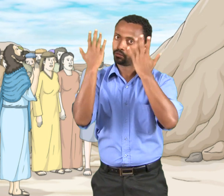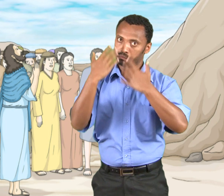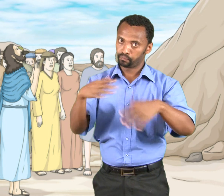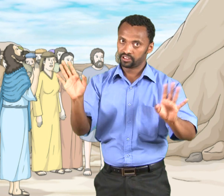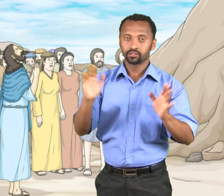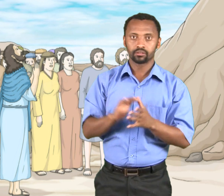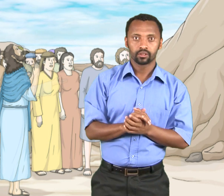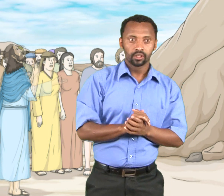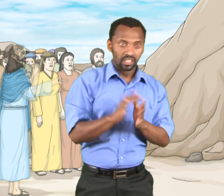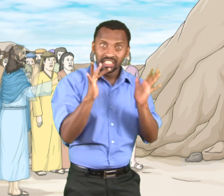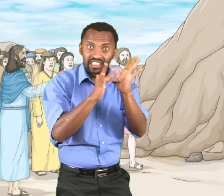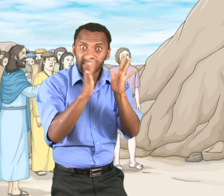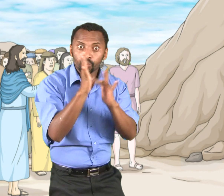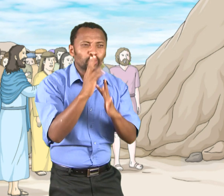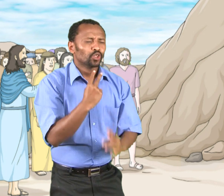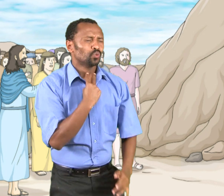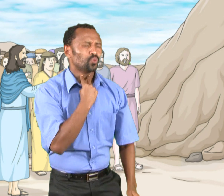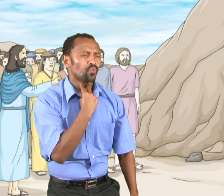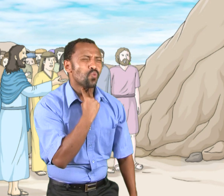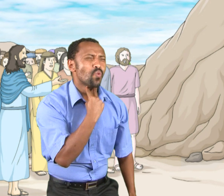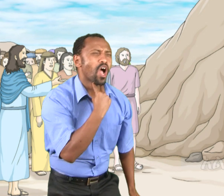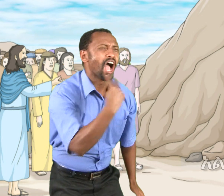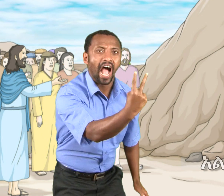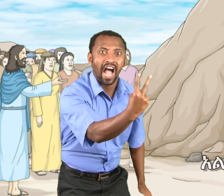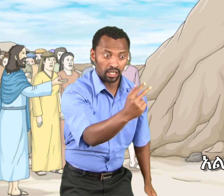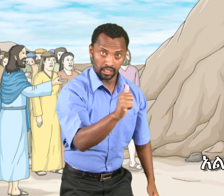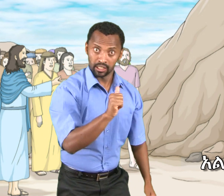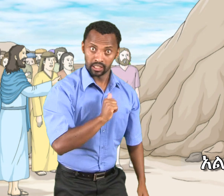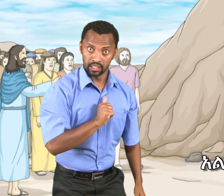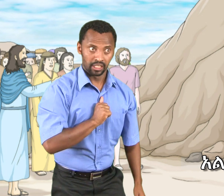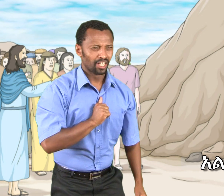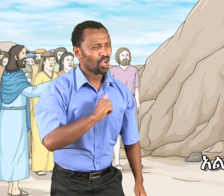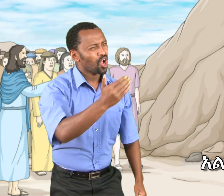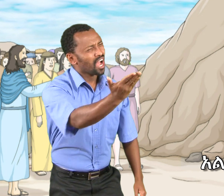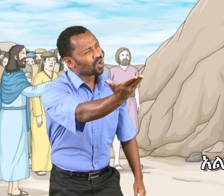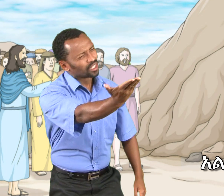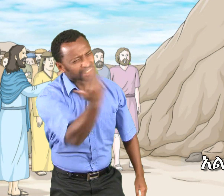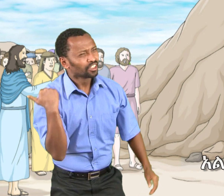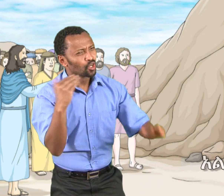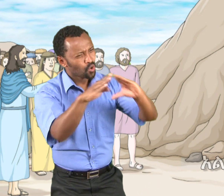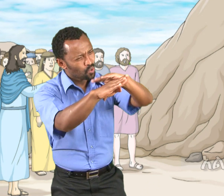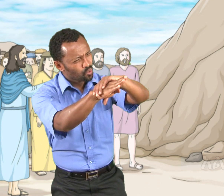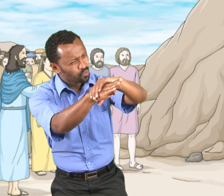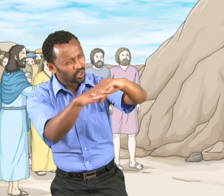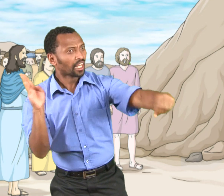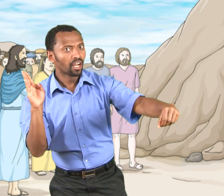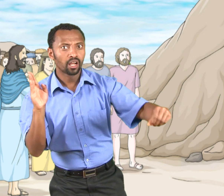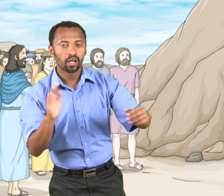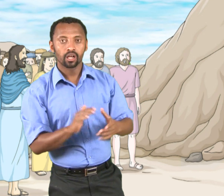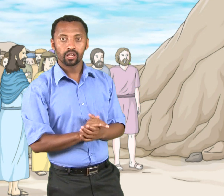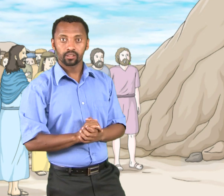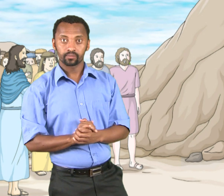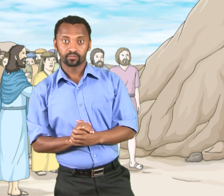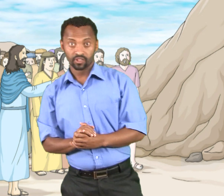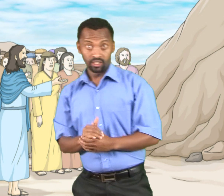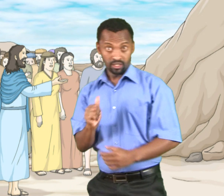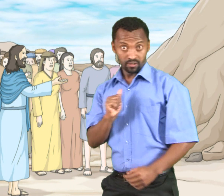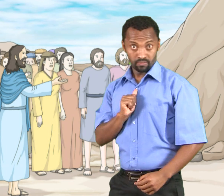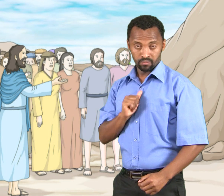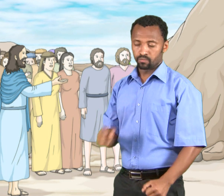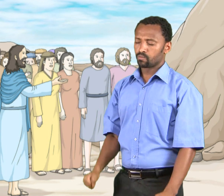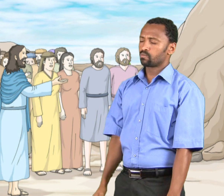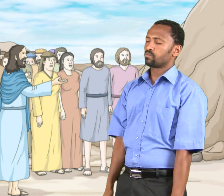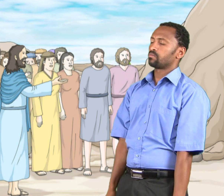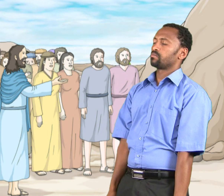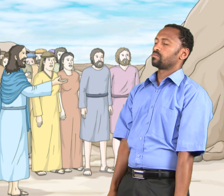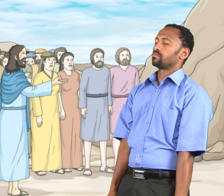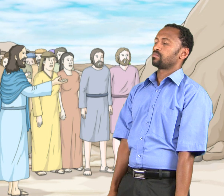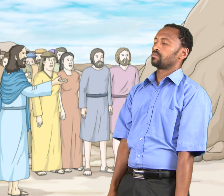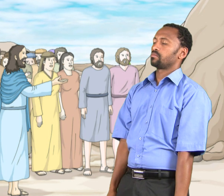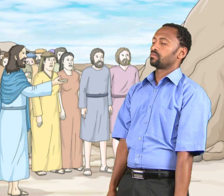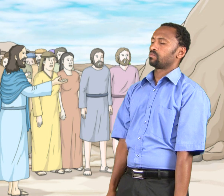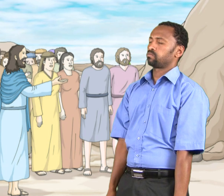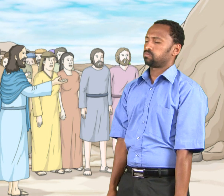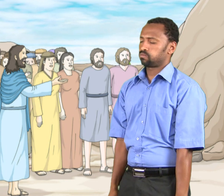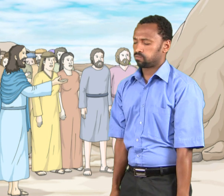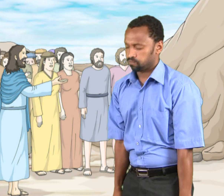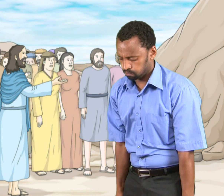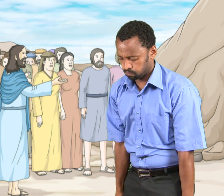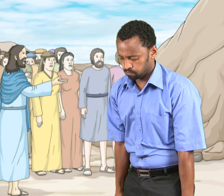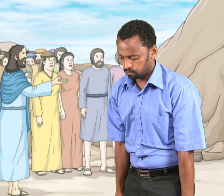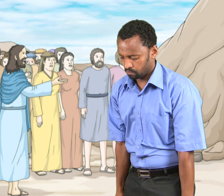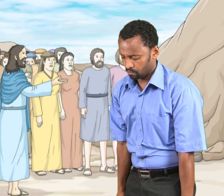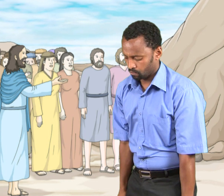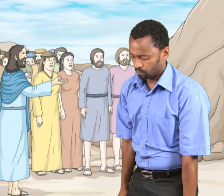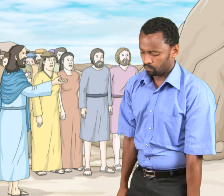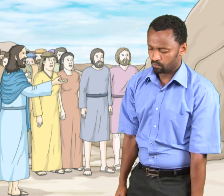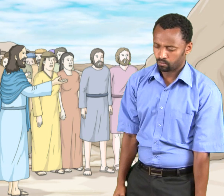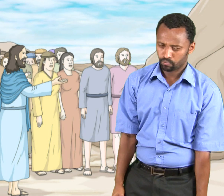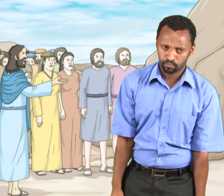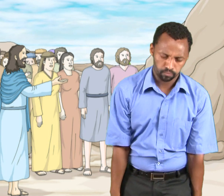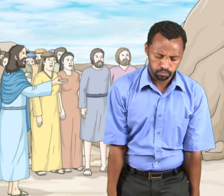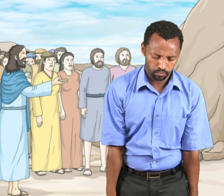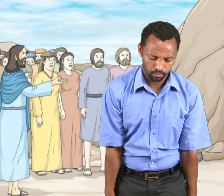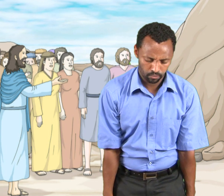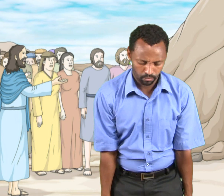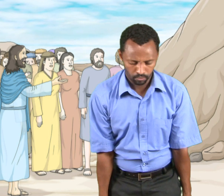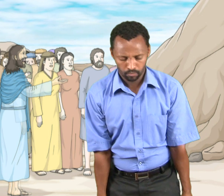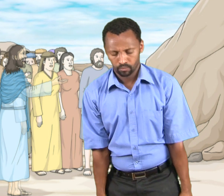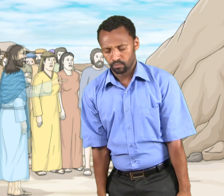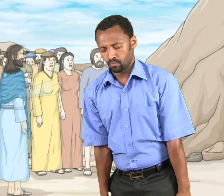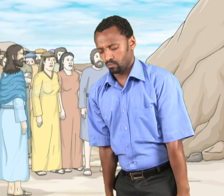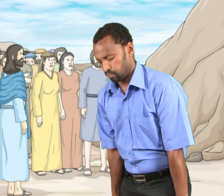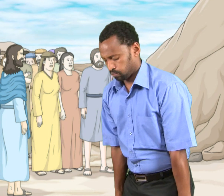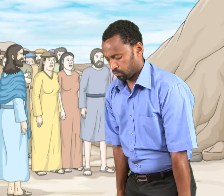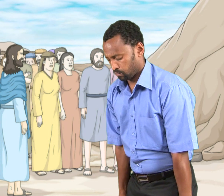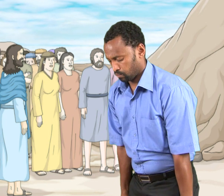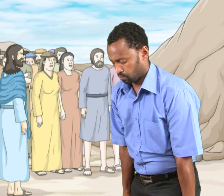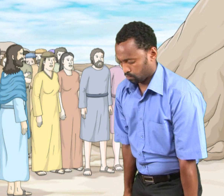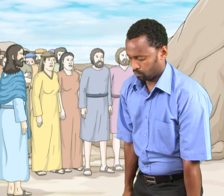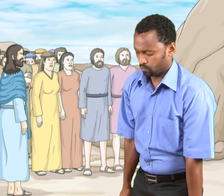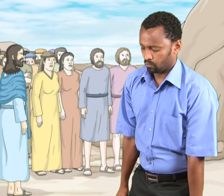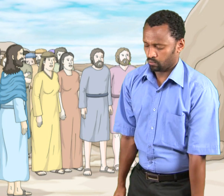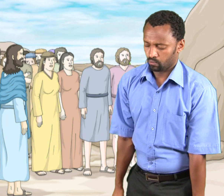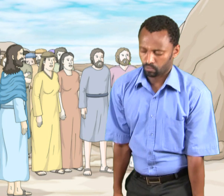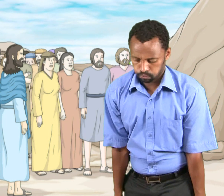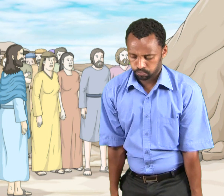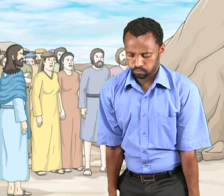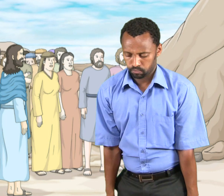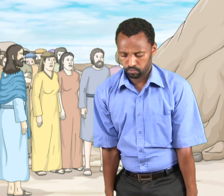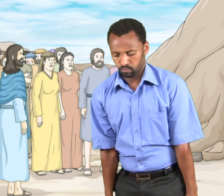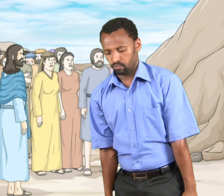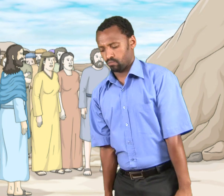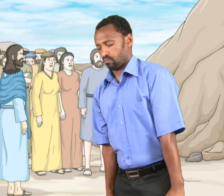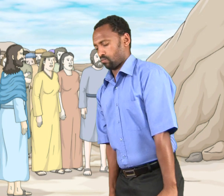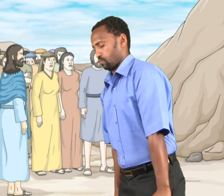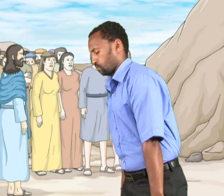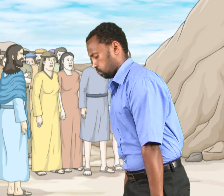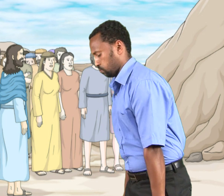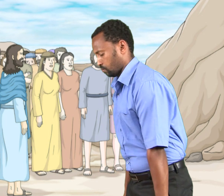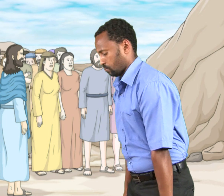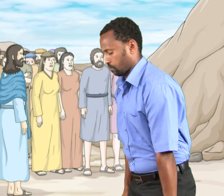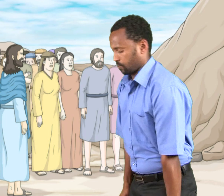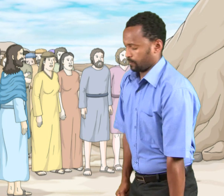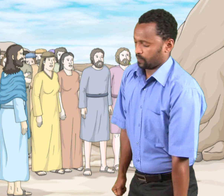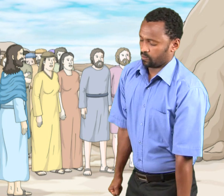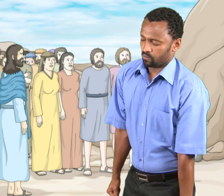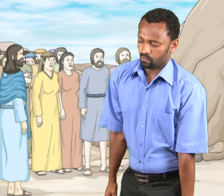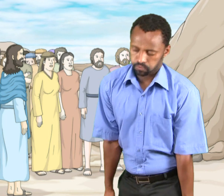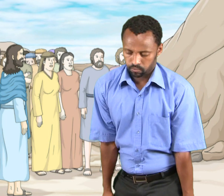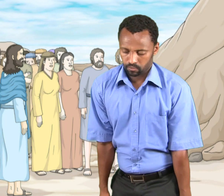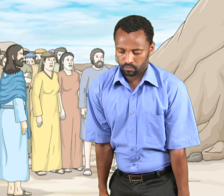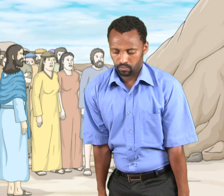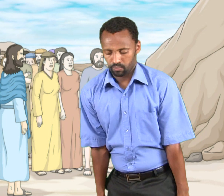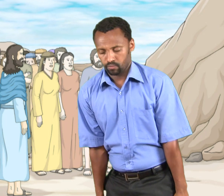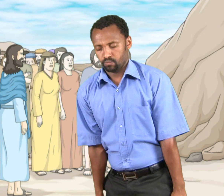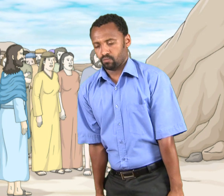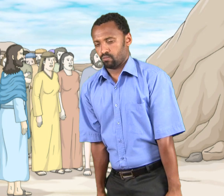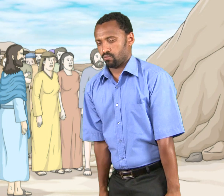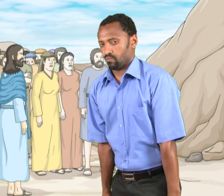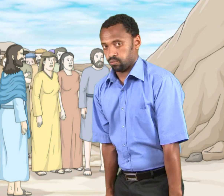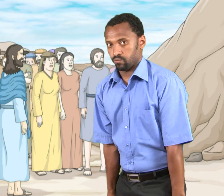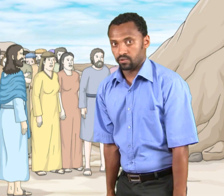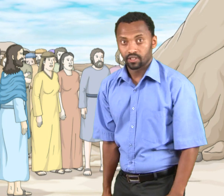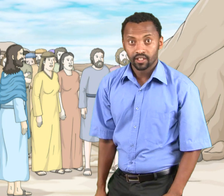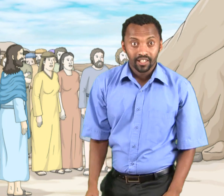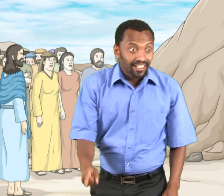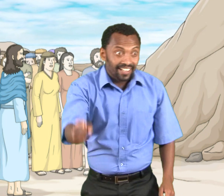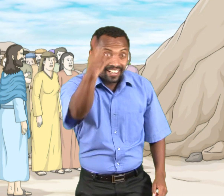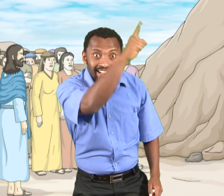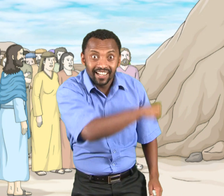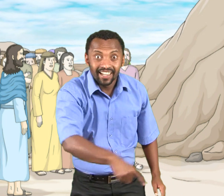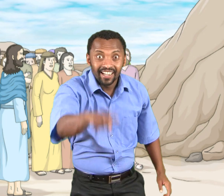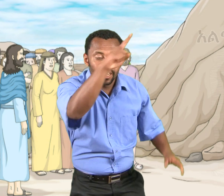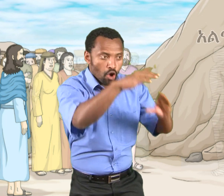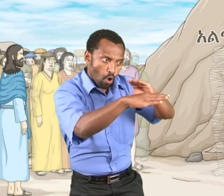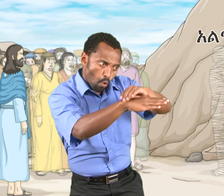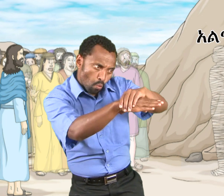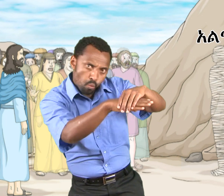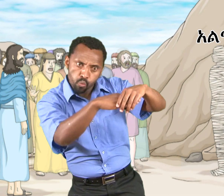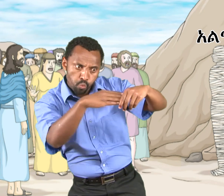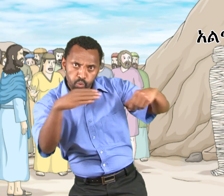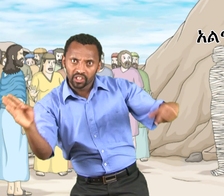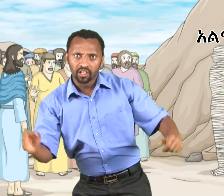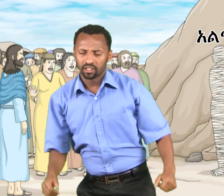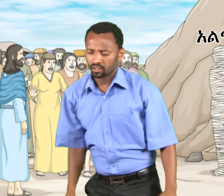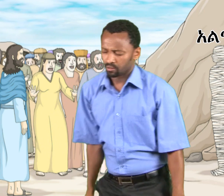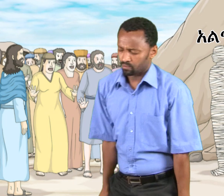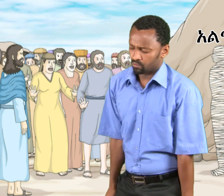After Jesus had said this, He called out in a loud voice, “Lazarus, come out!”